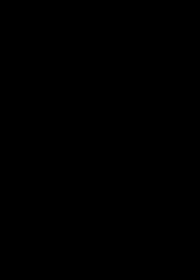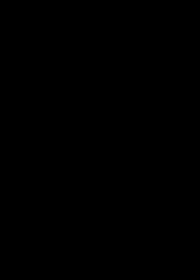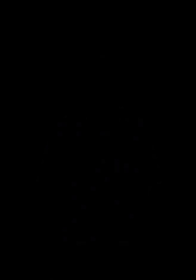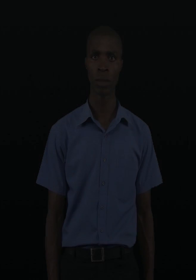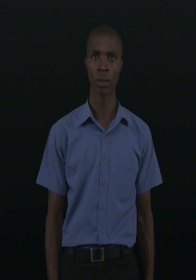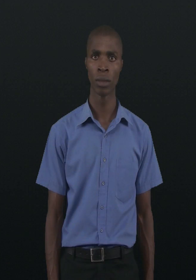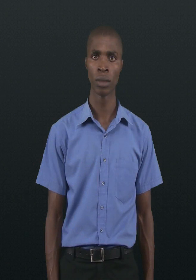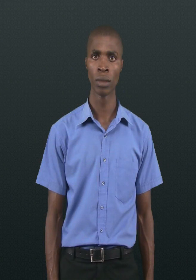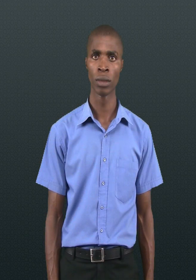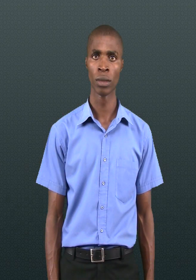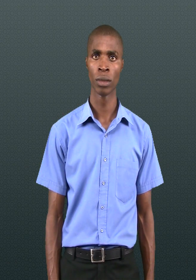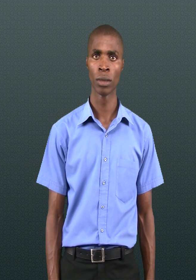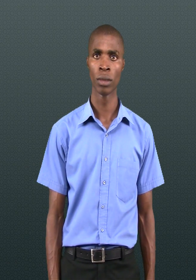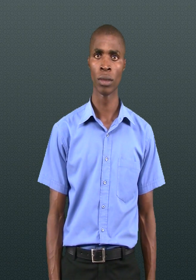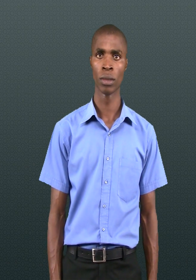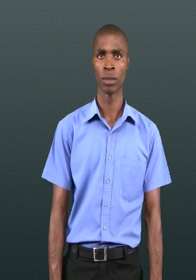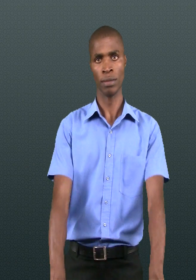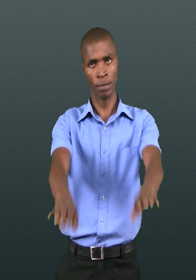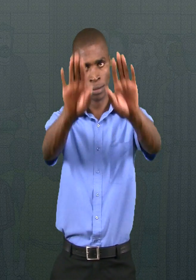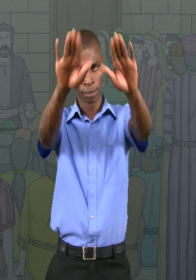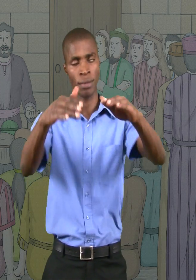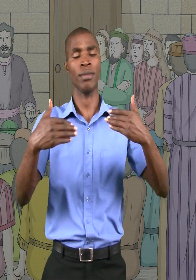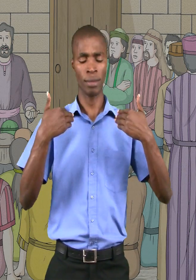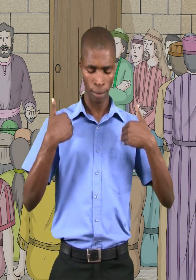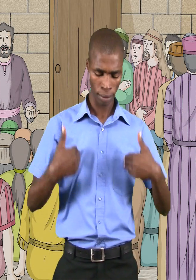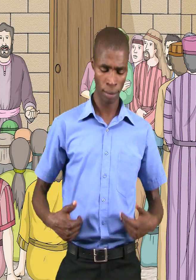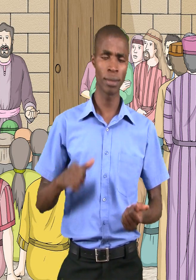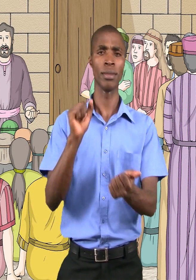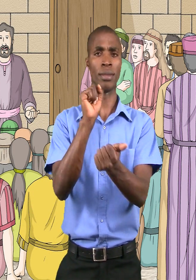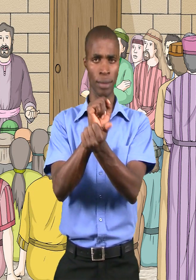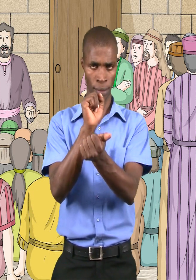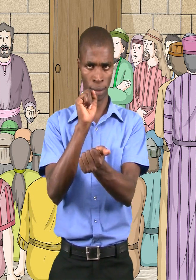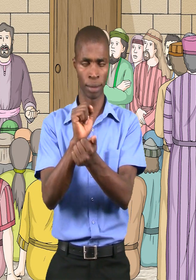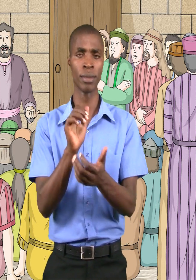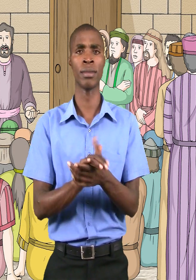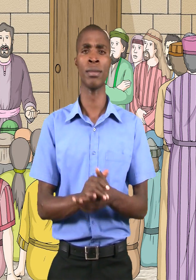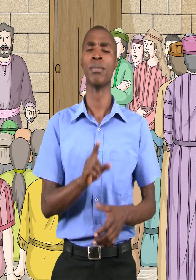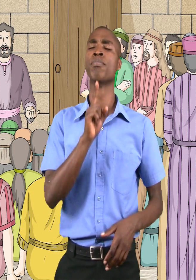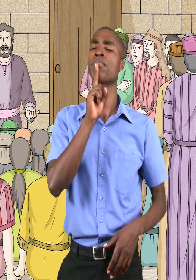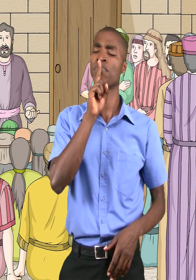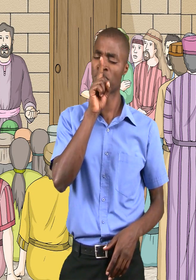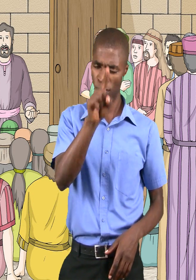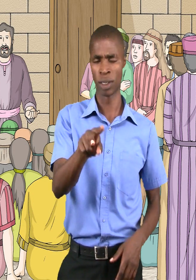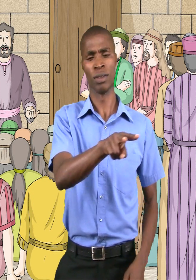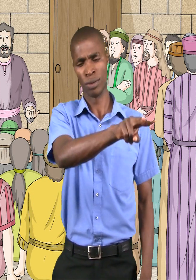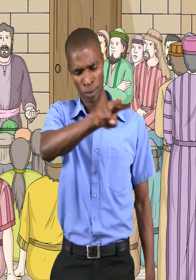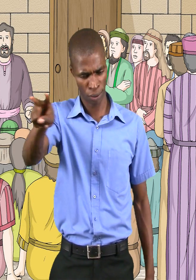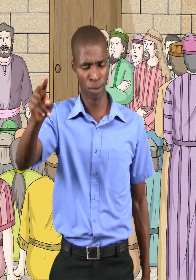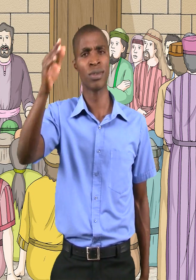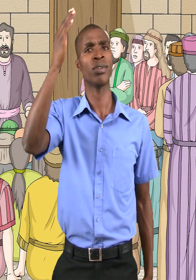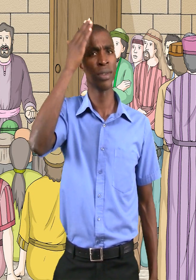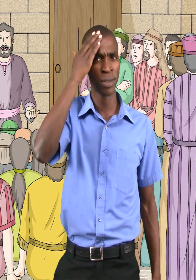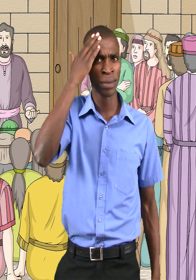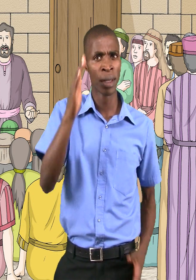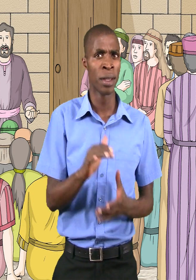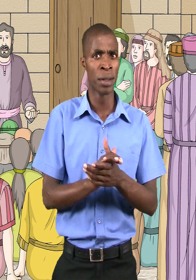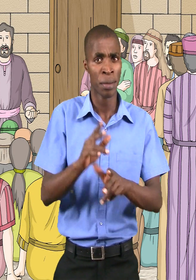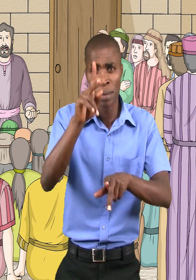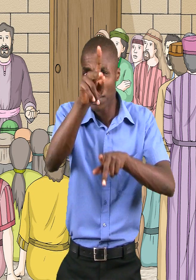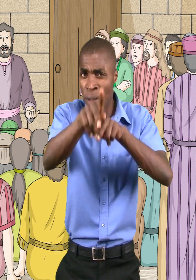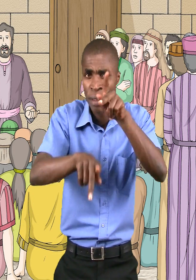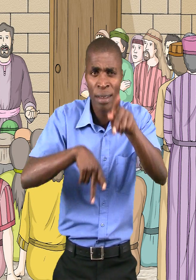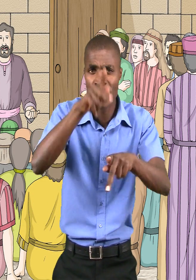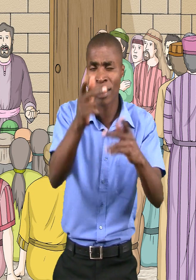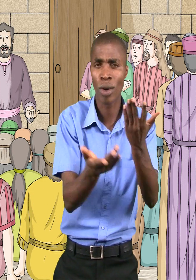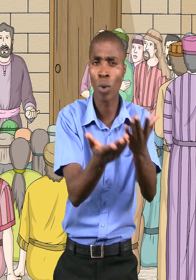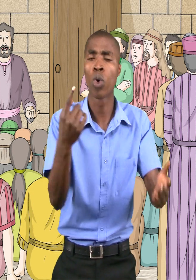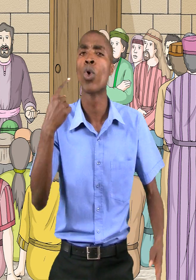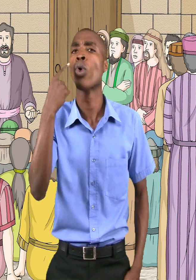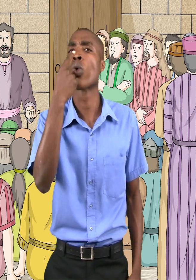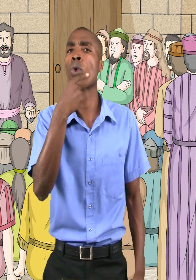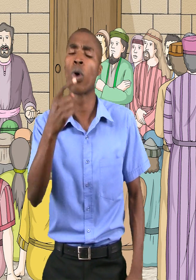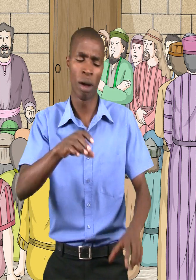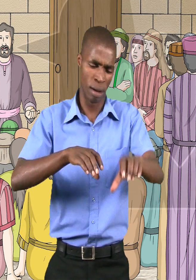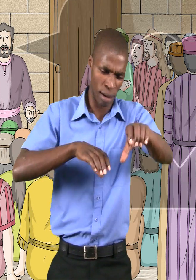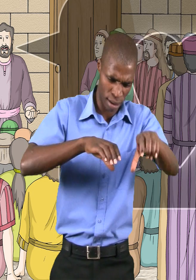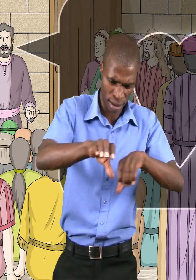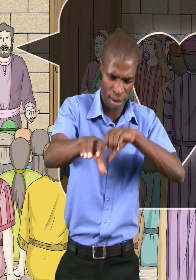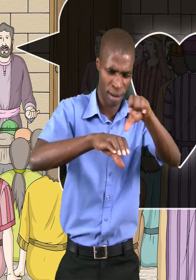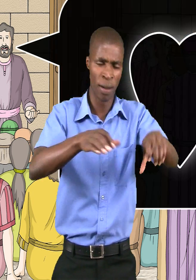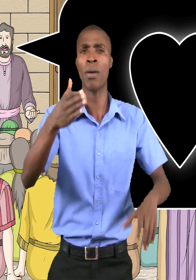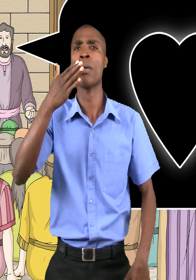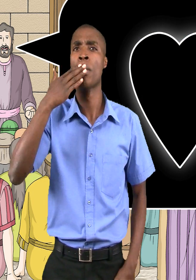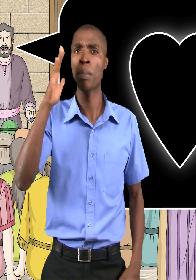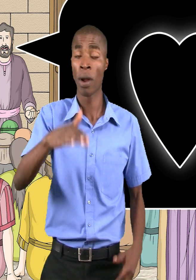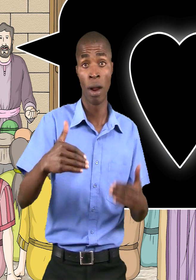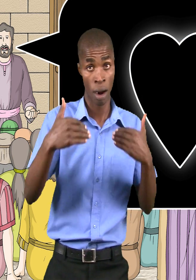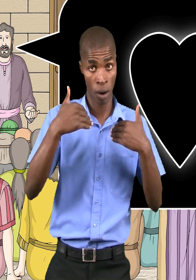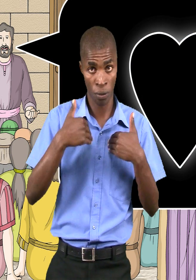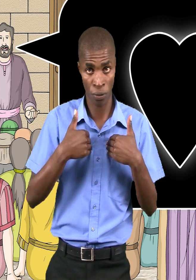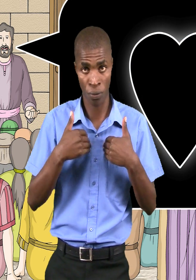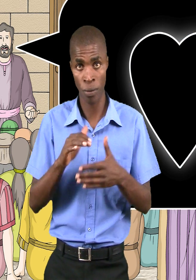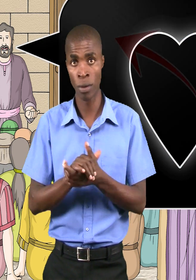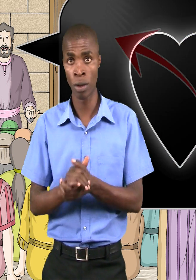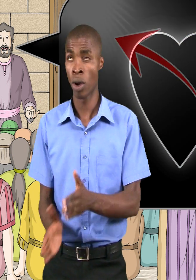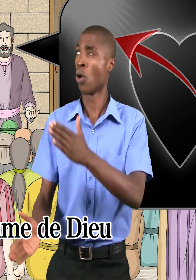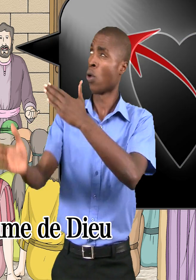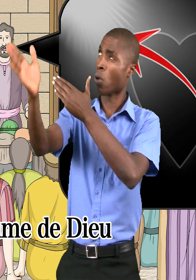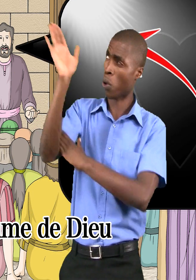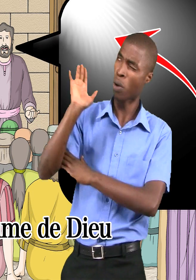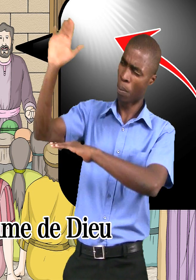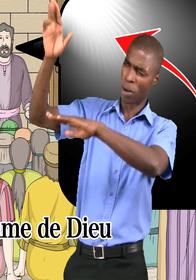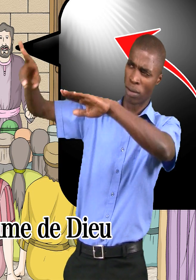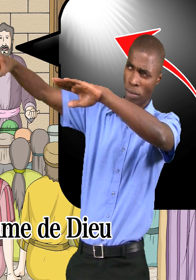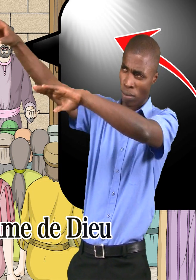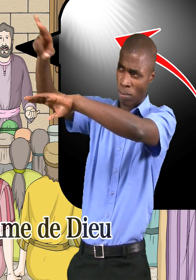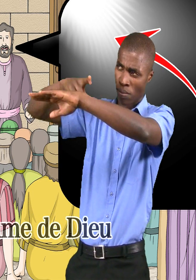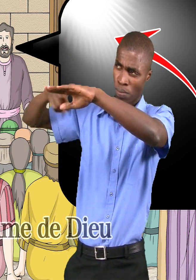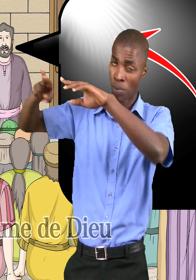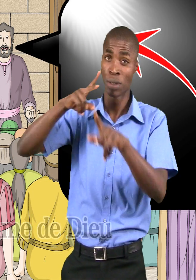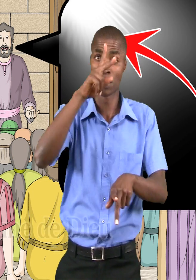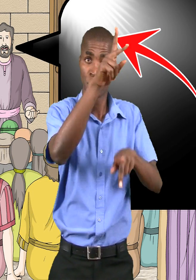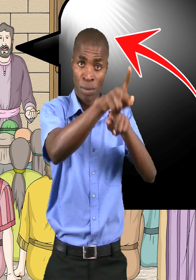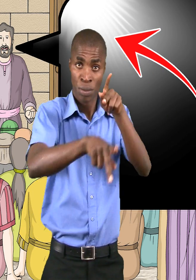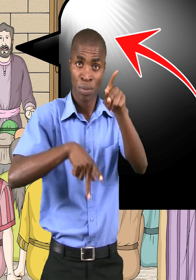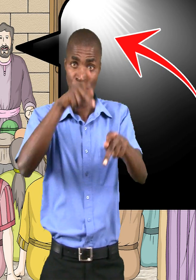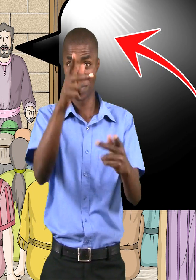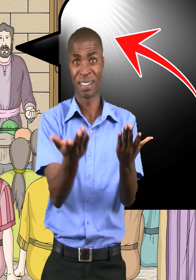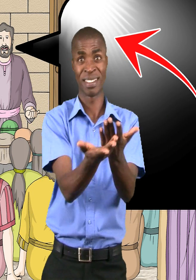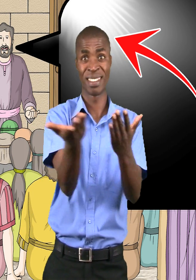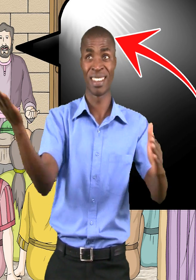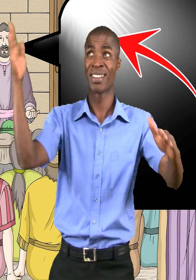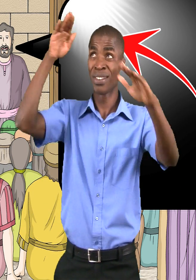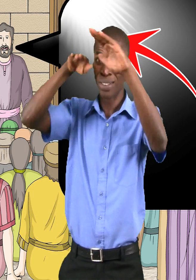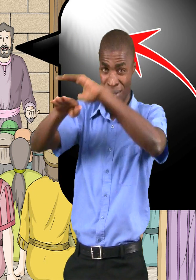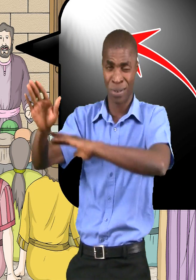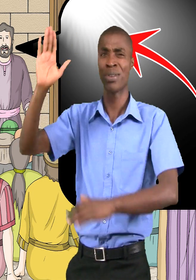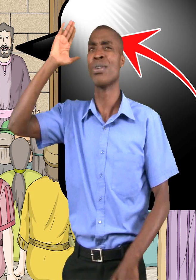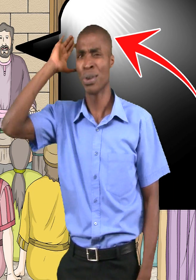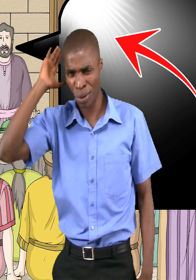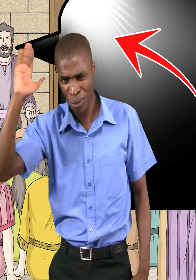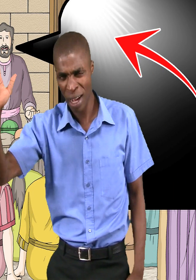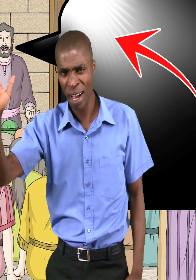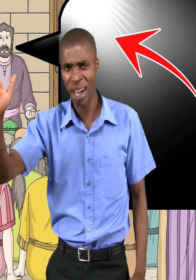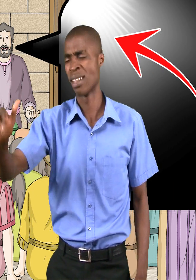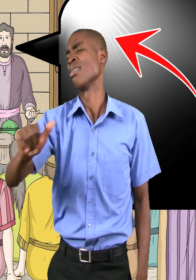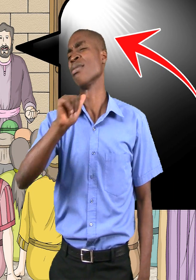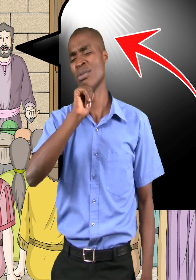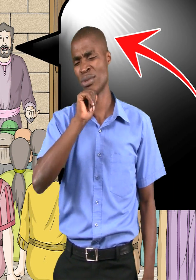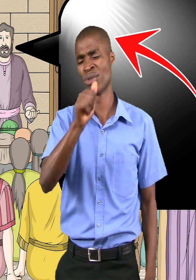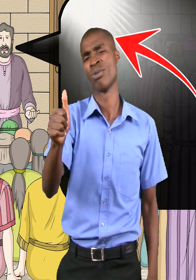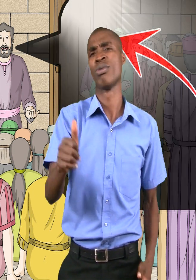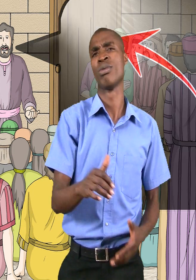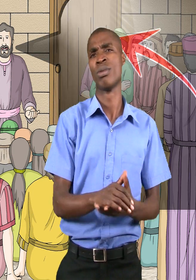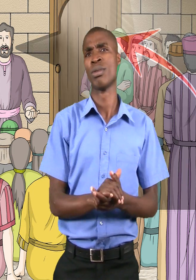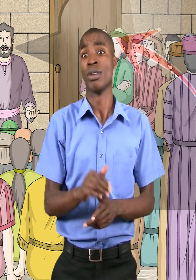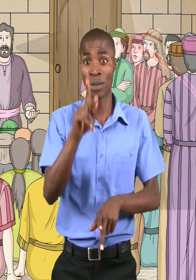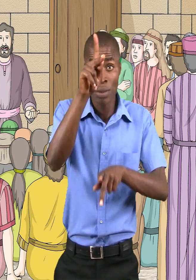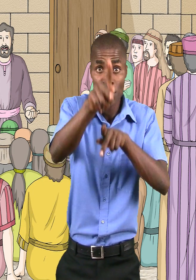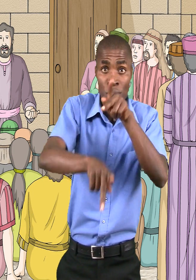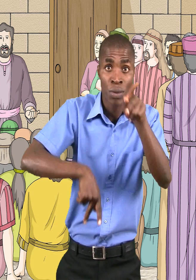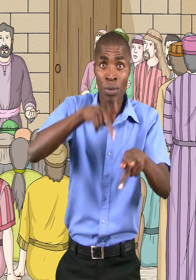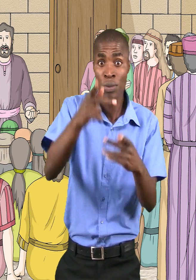Do you not know that the wicked will not inherit the kingdom of God?